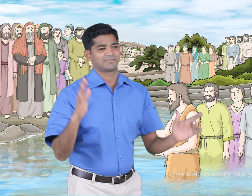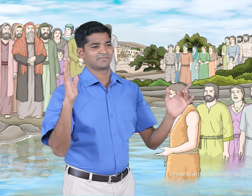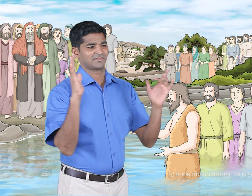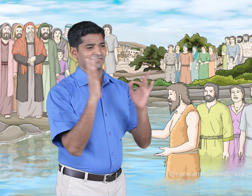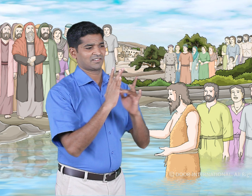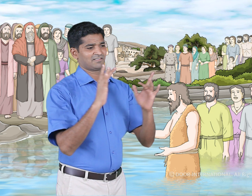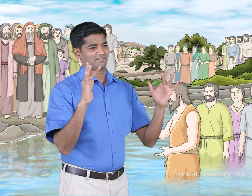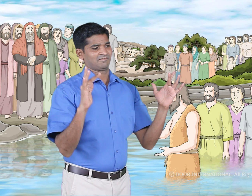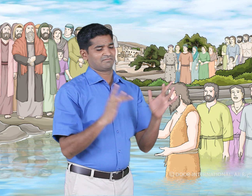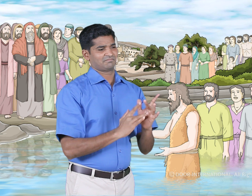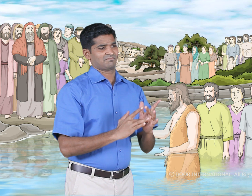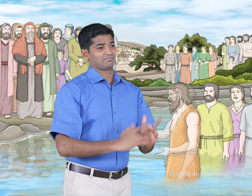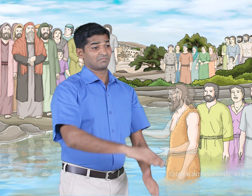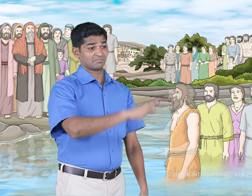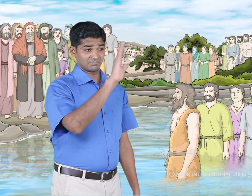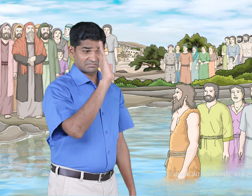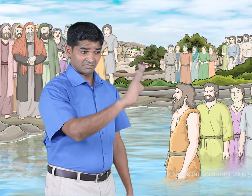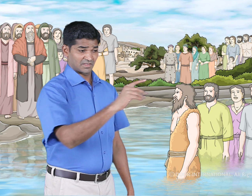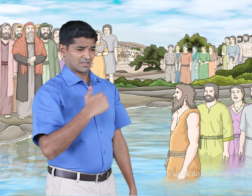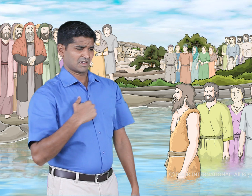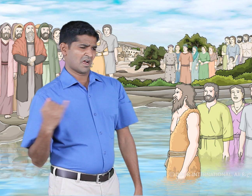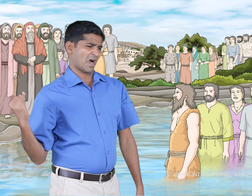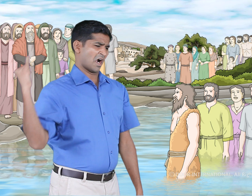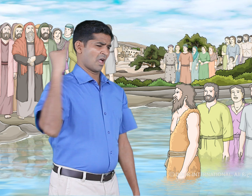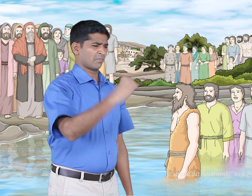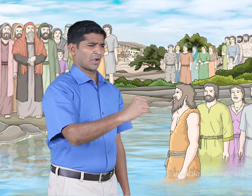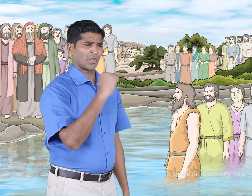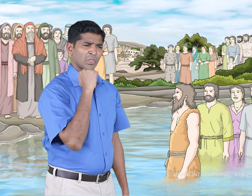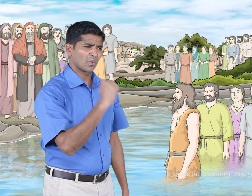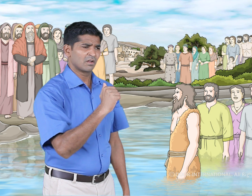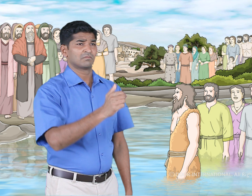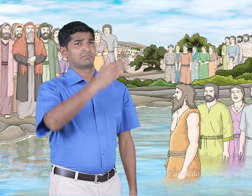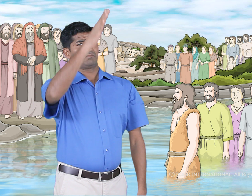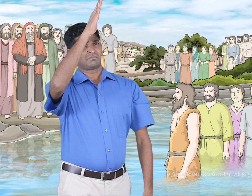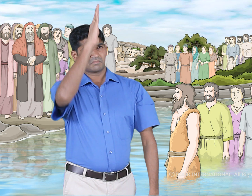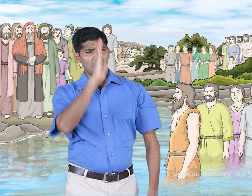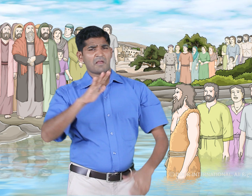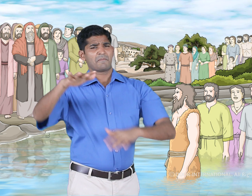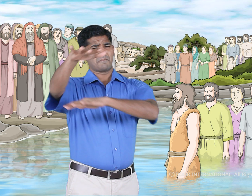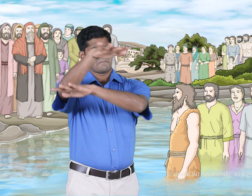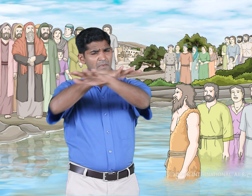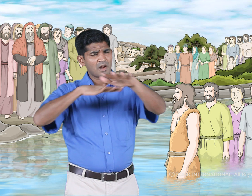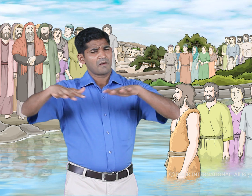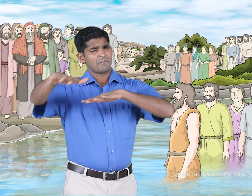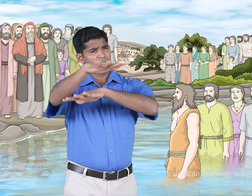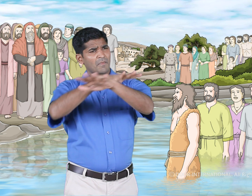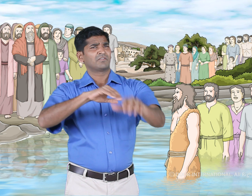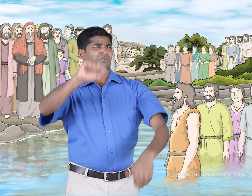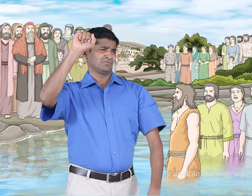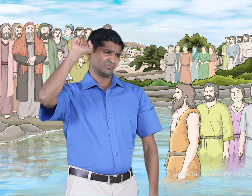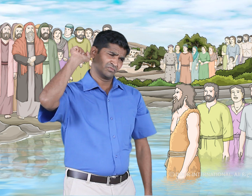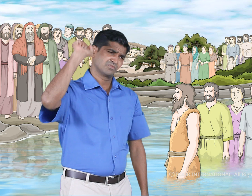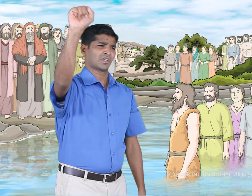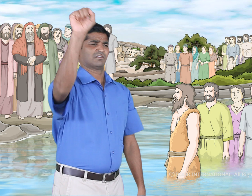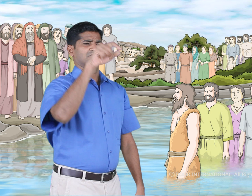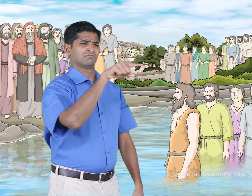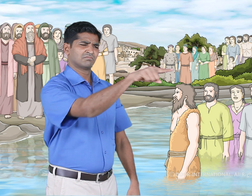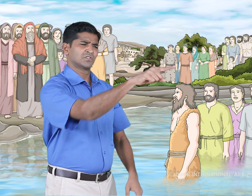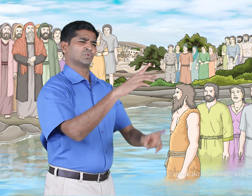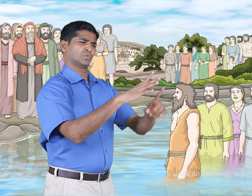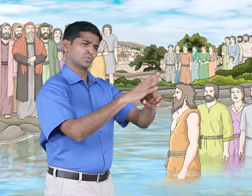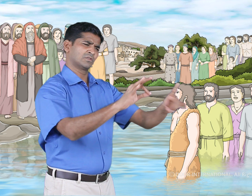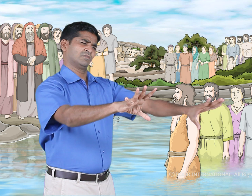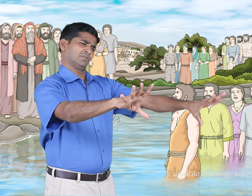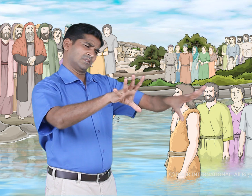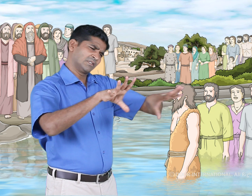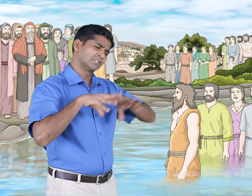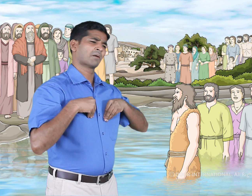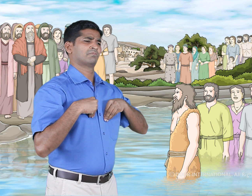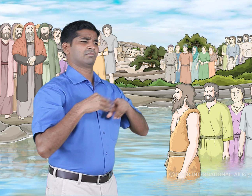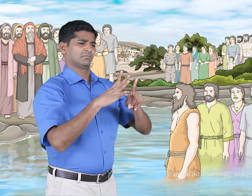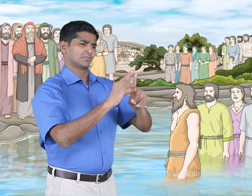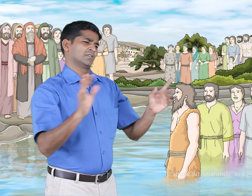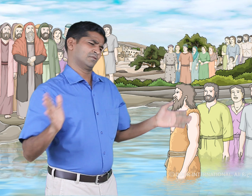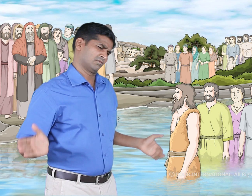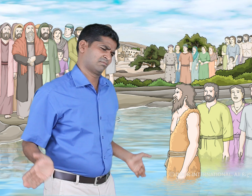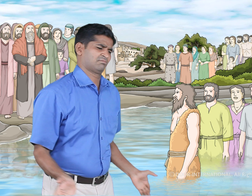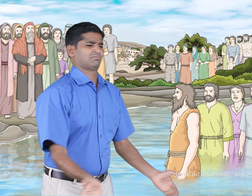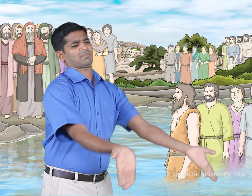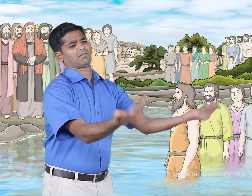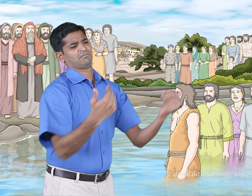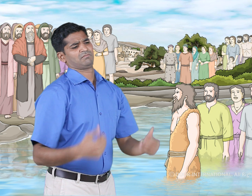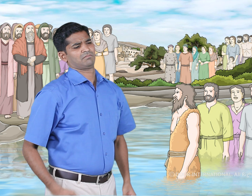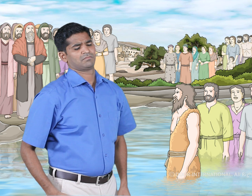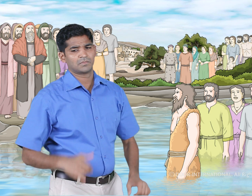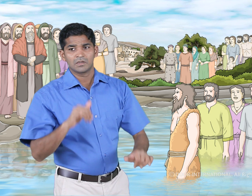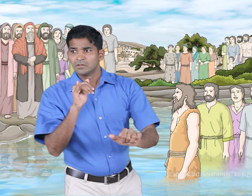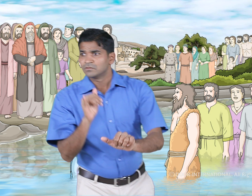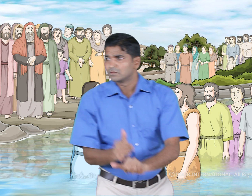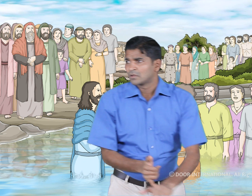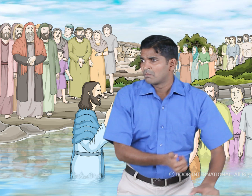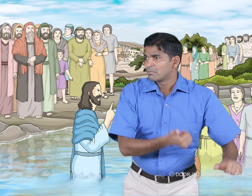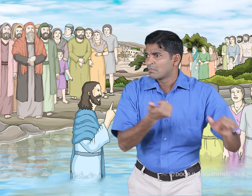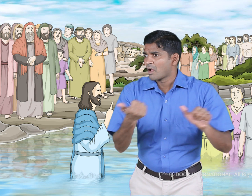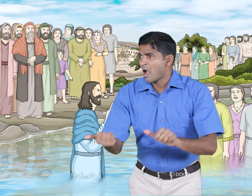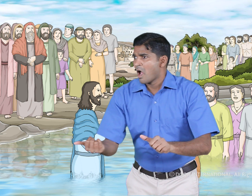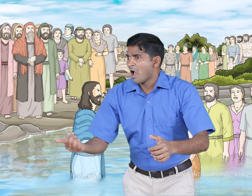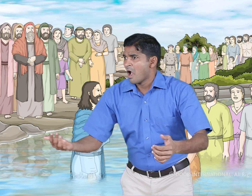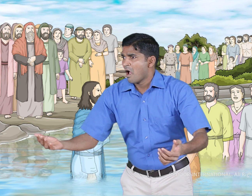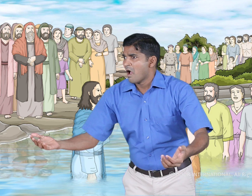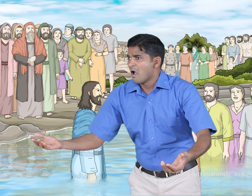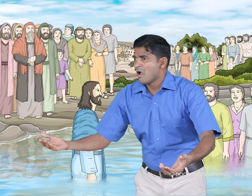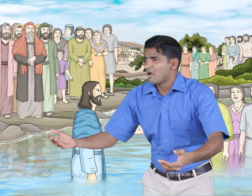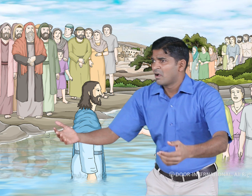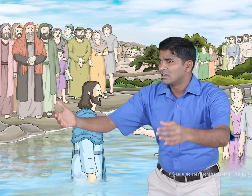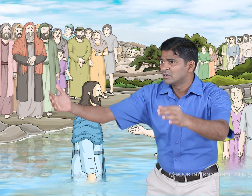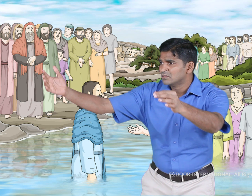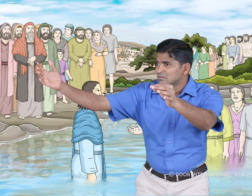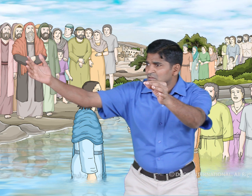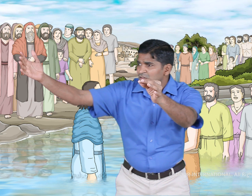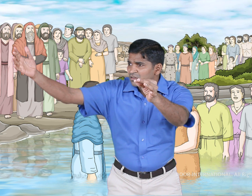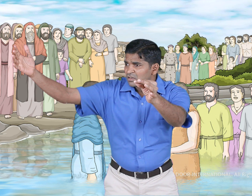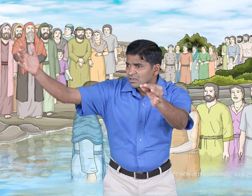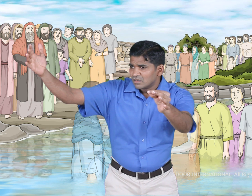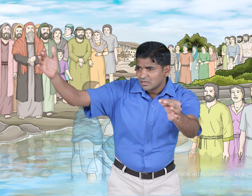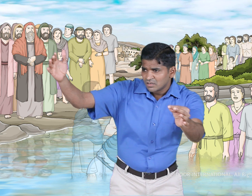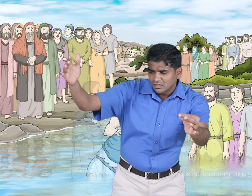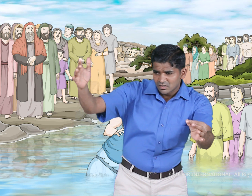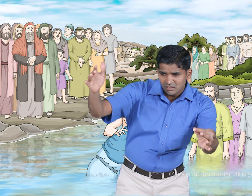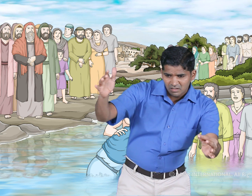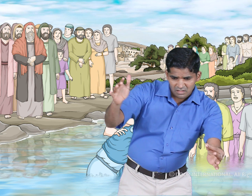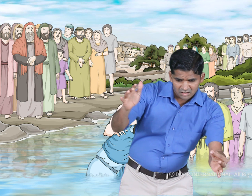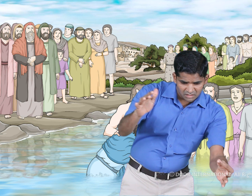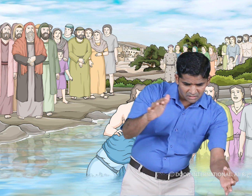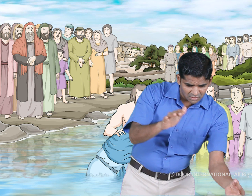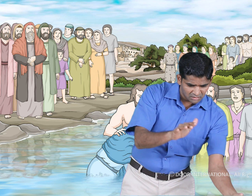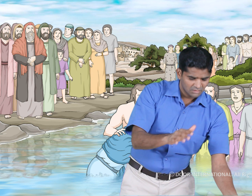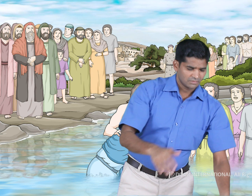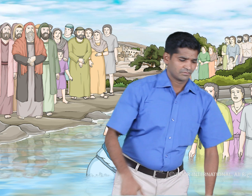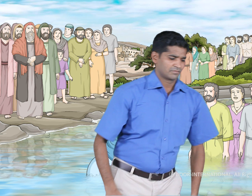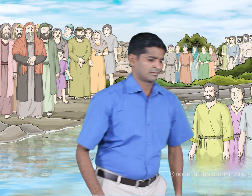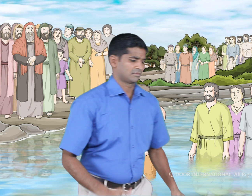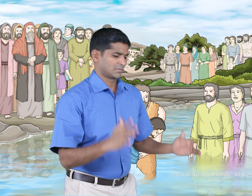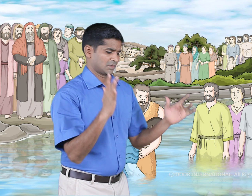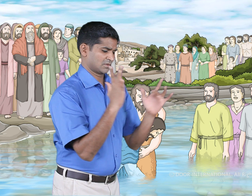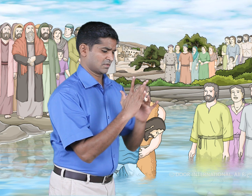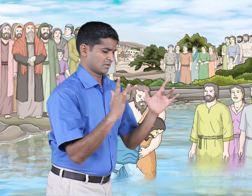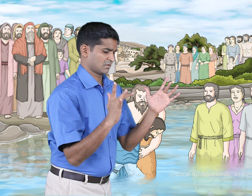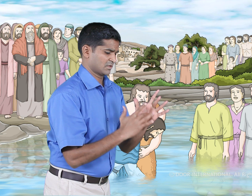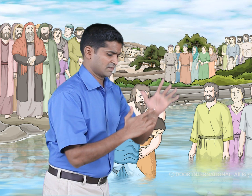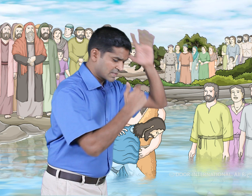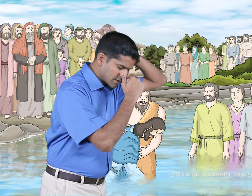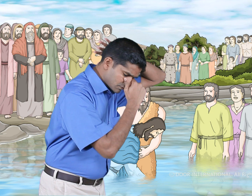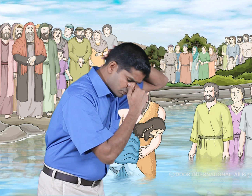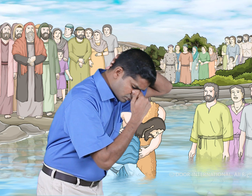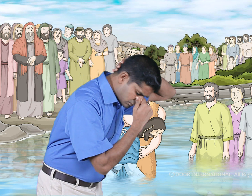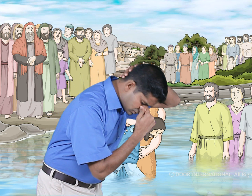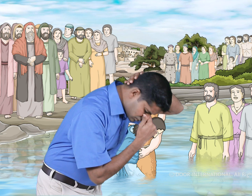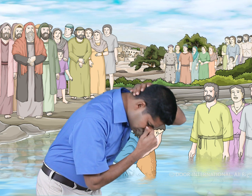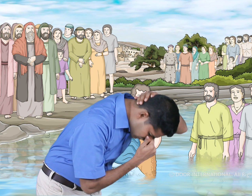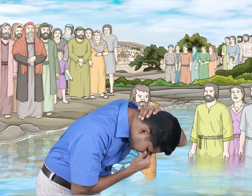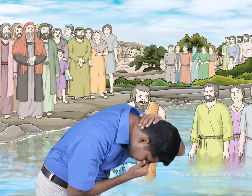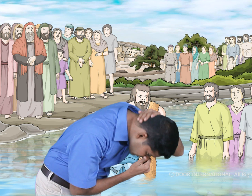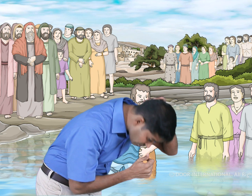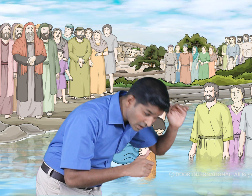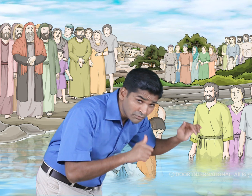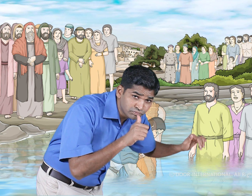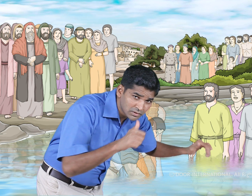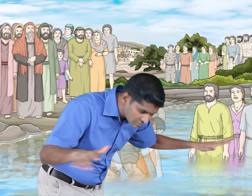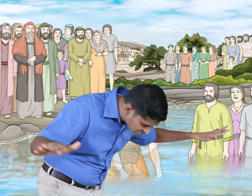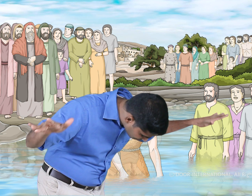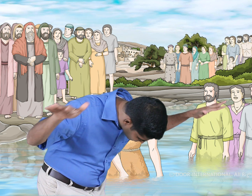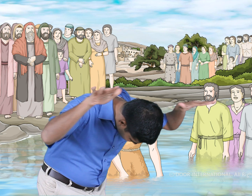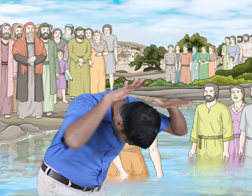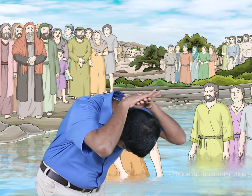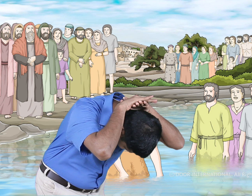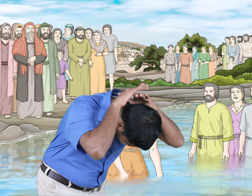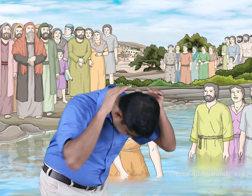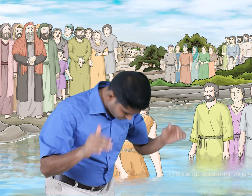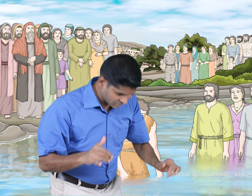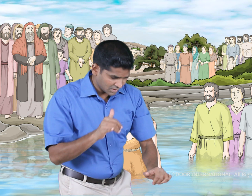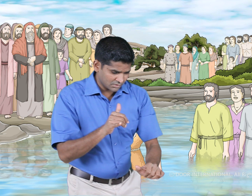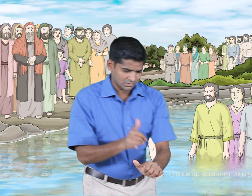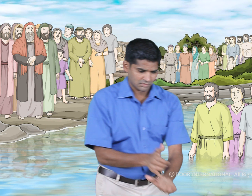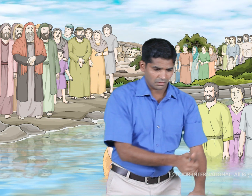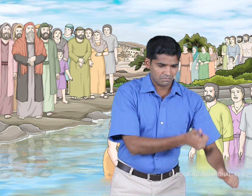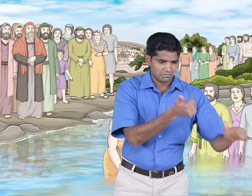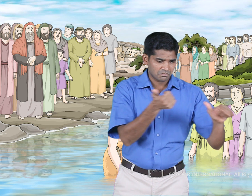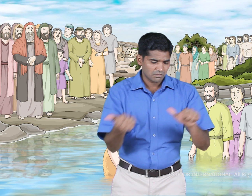“It is fitting for us to fulfill all righteousness in this way.”